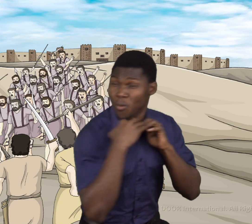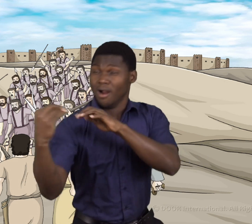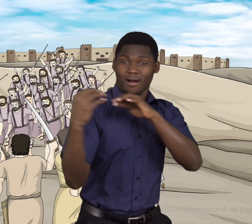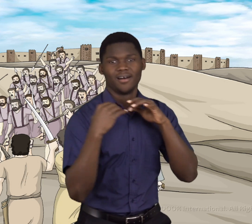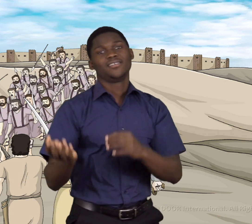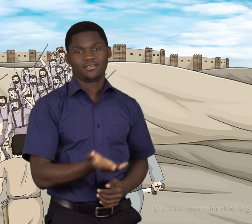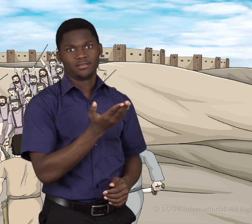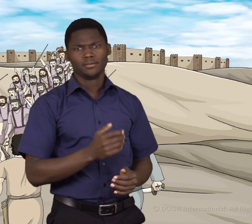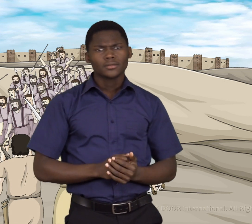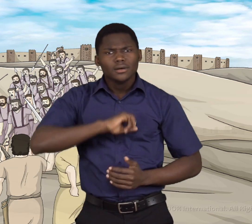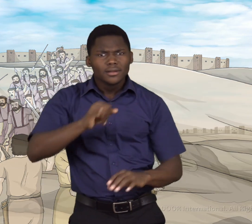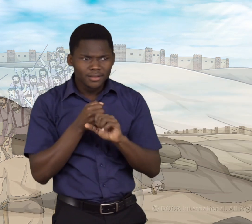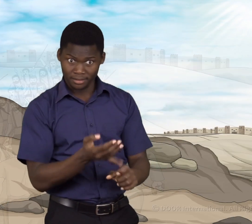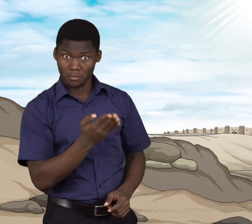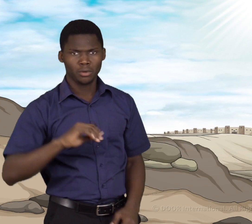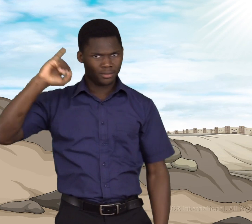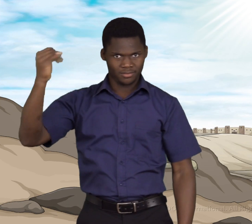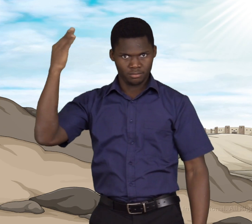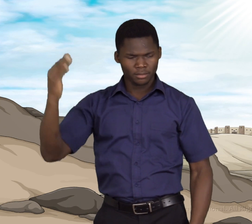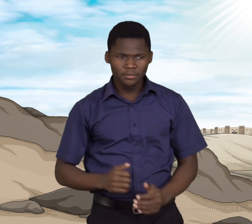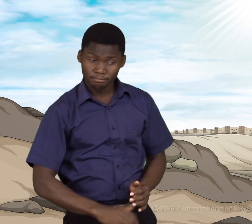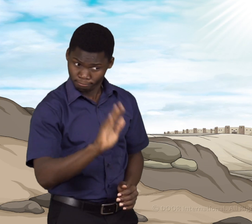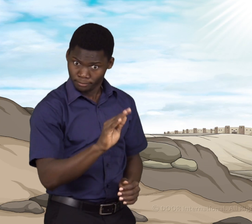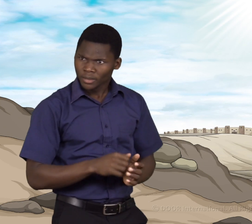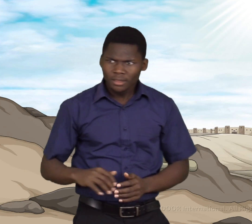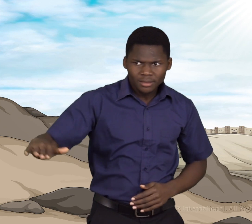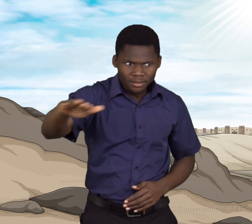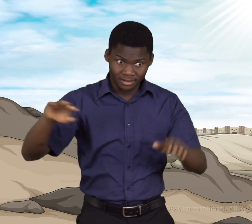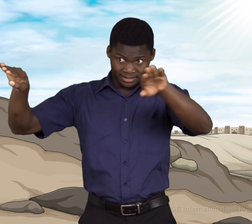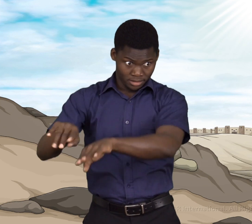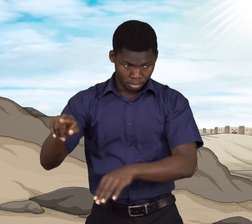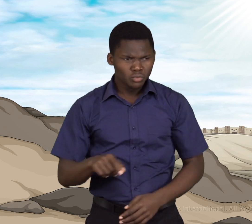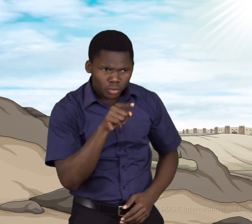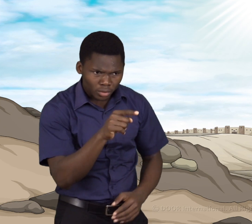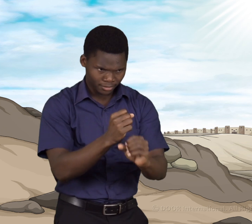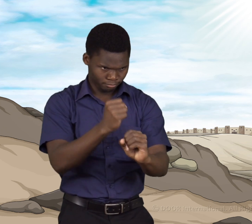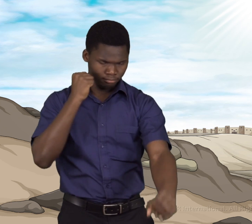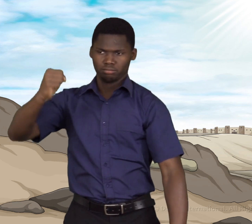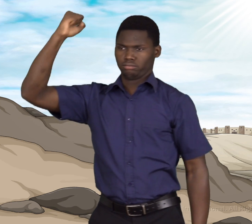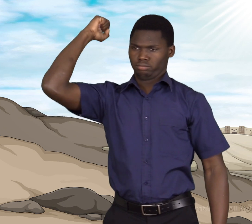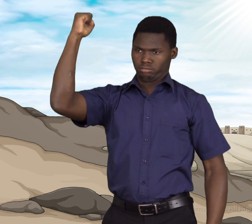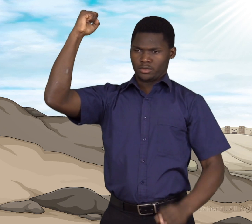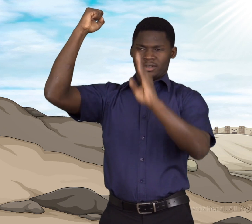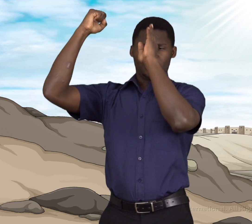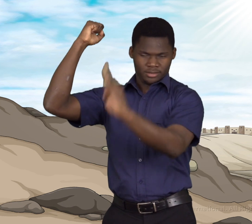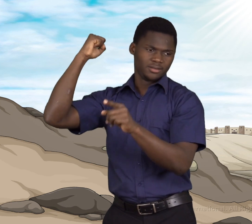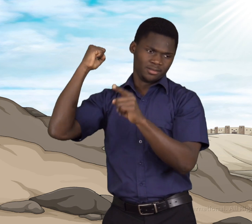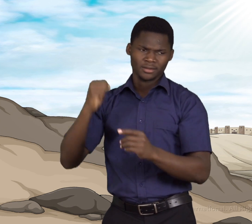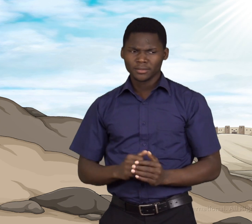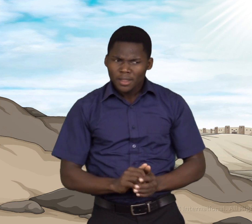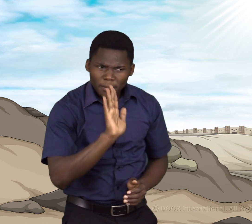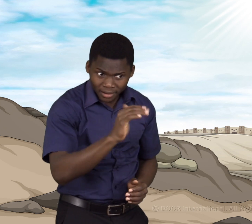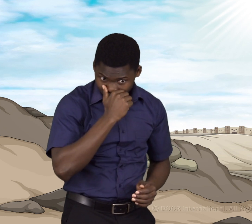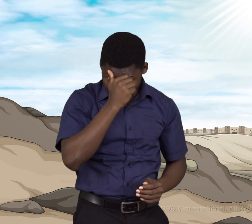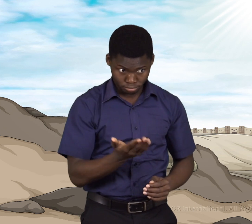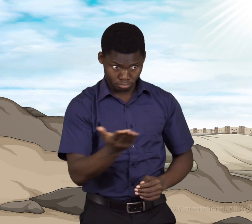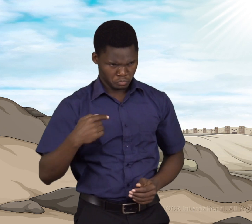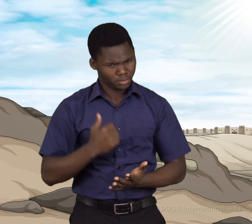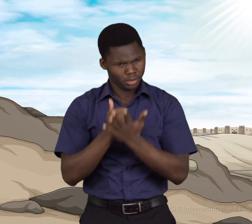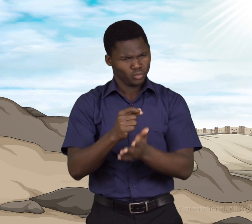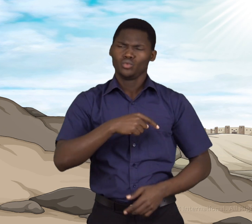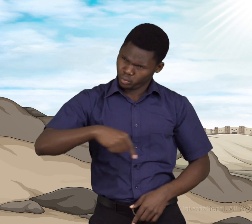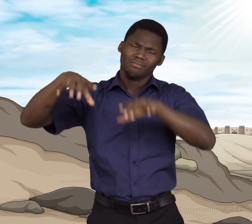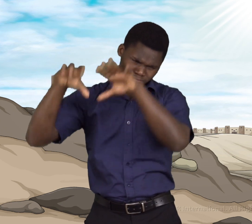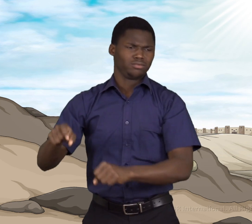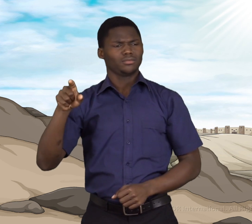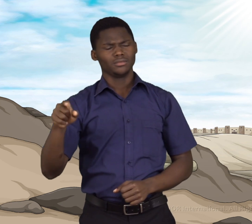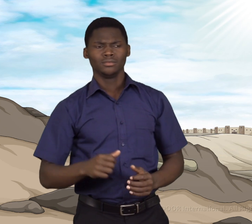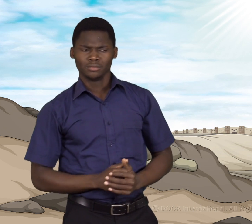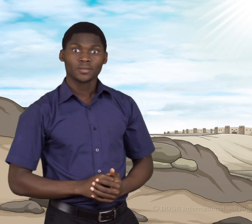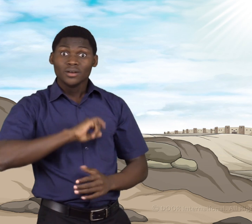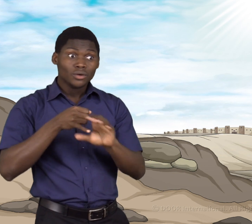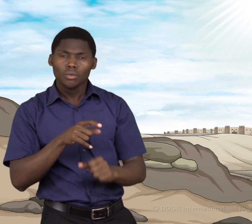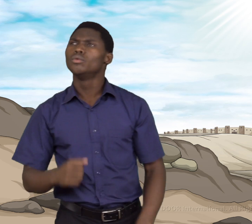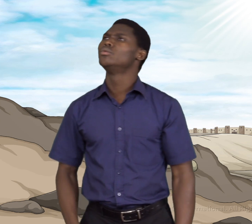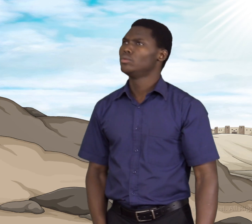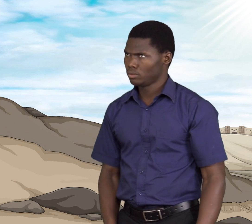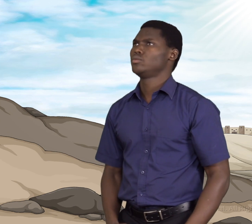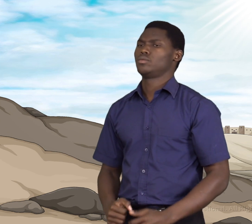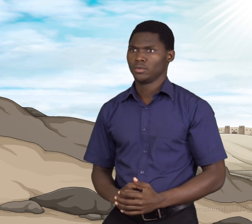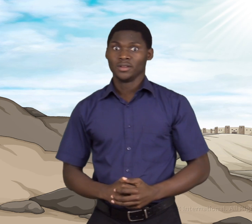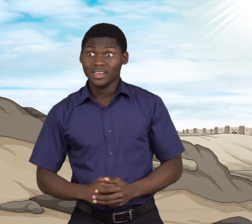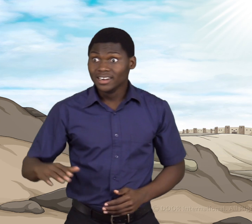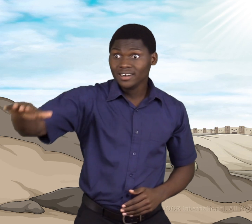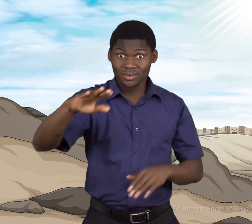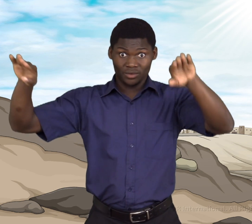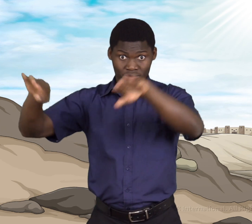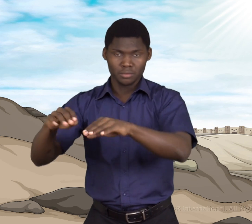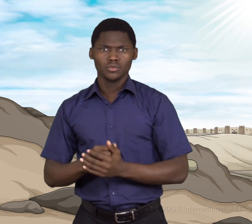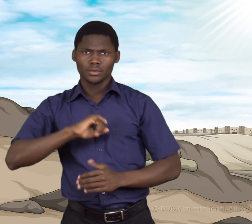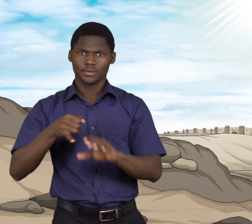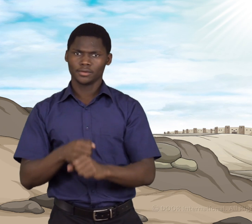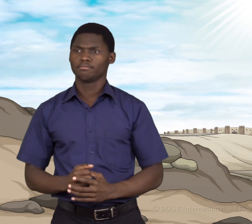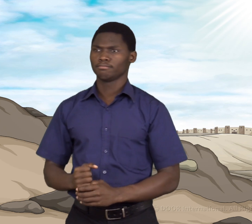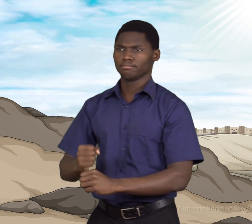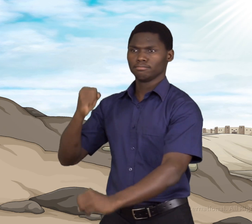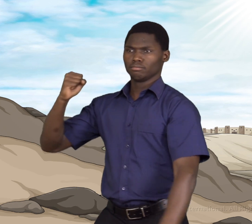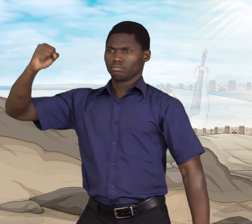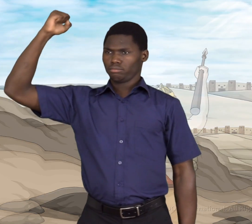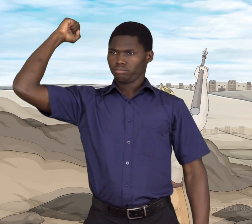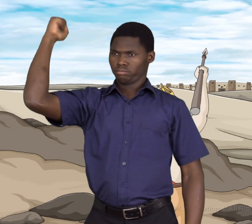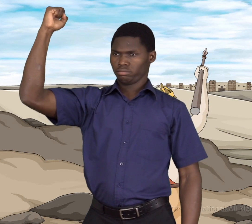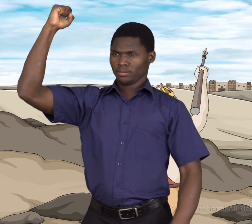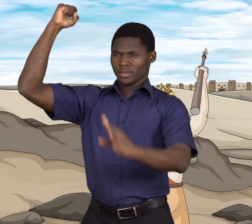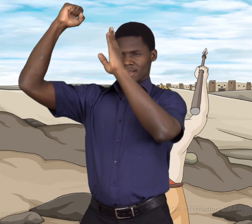Then the LORD said to Joshua, “Hold out your battle lance toward Ai, for into your hand I will deliver the city.”